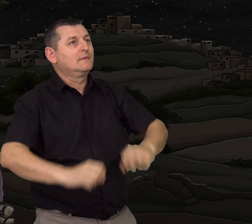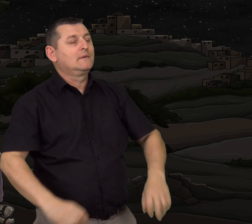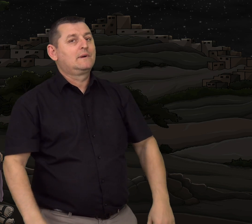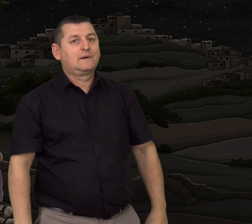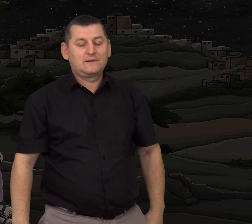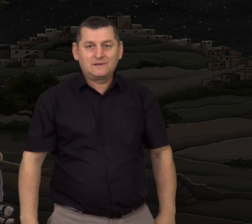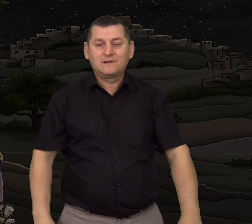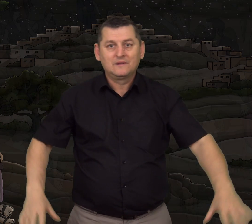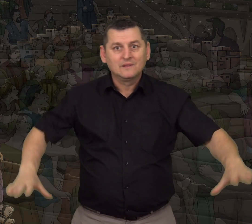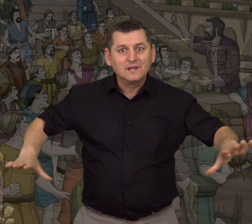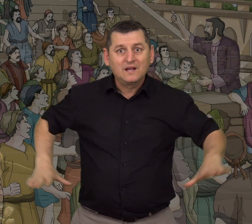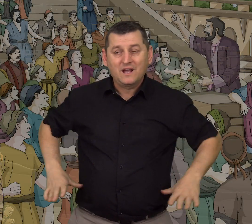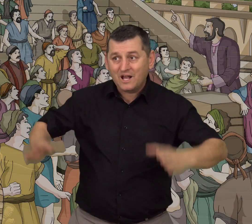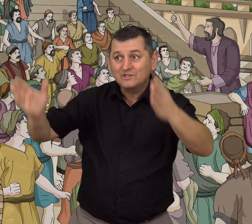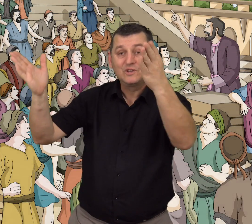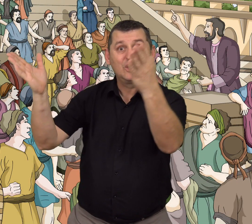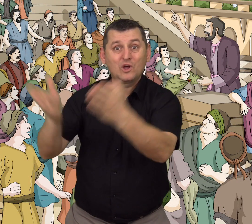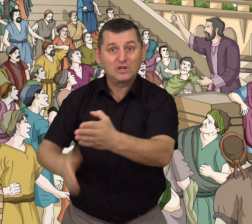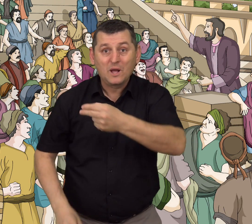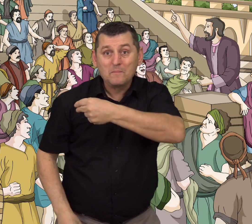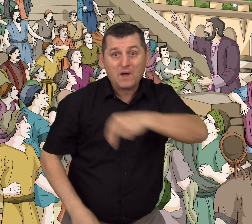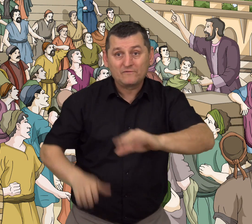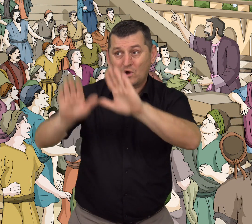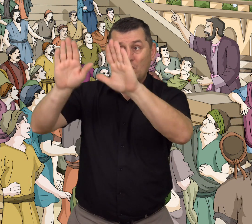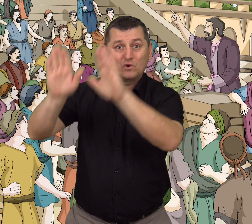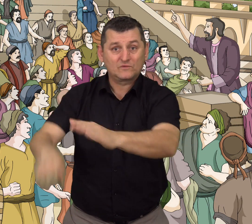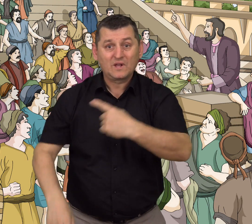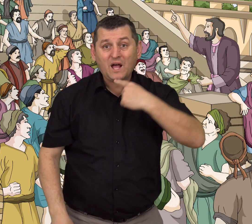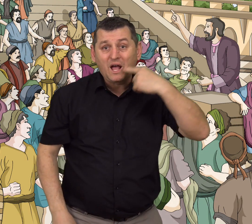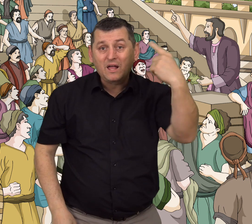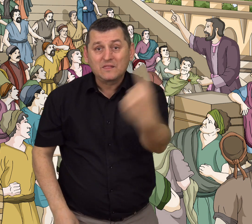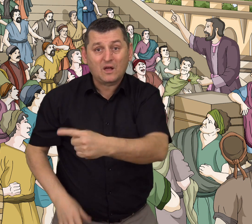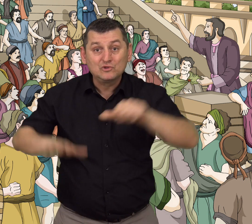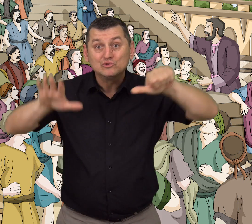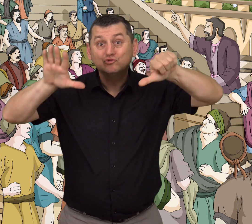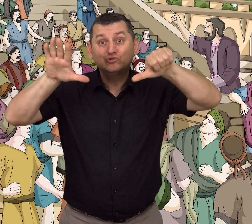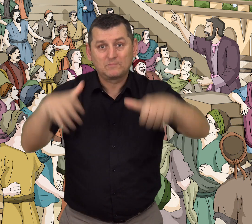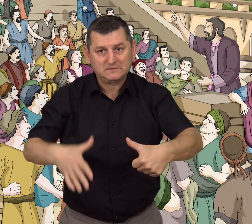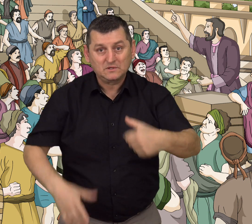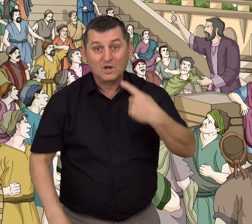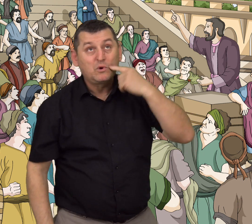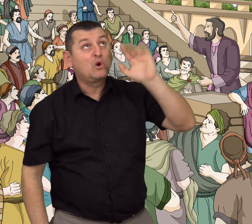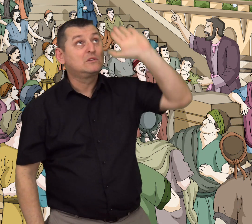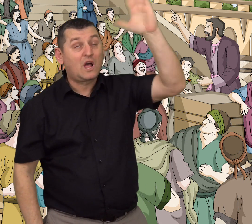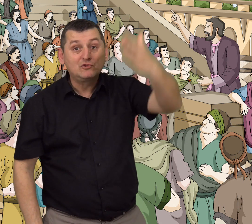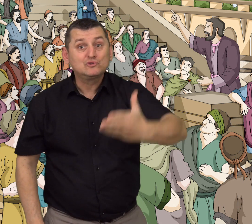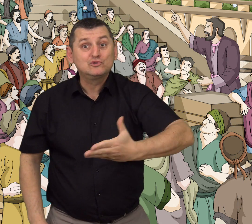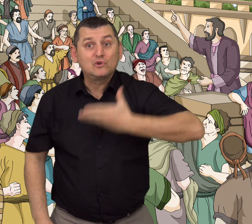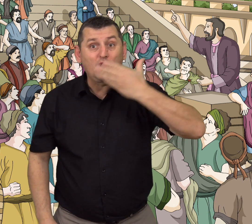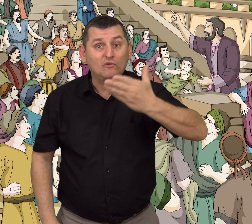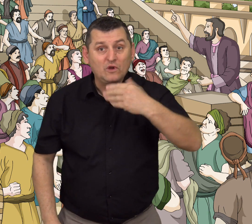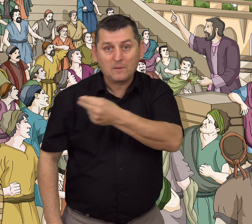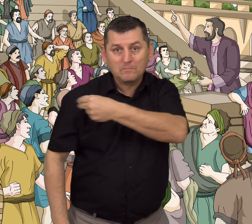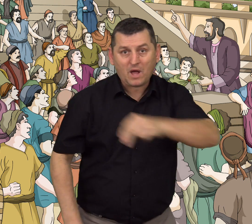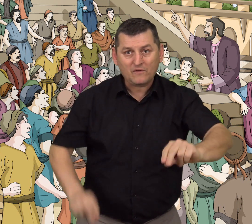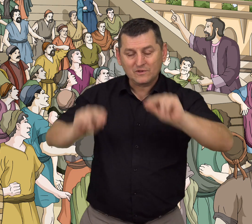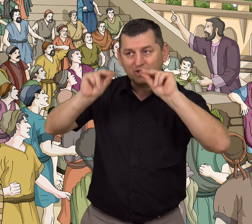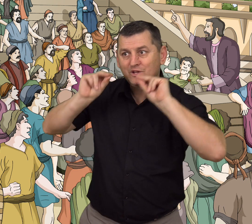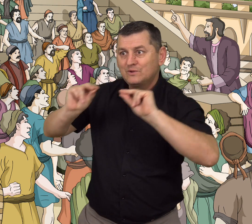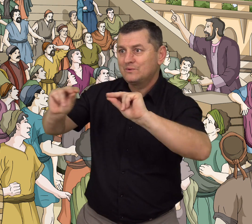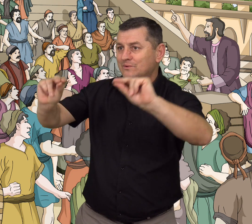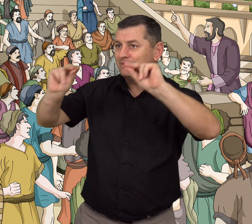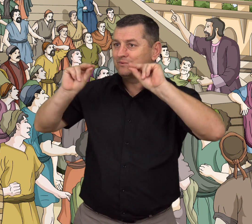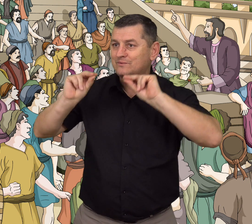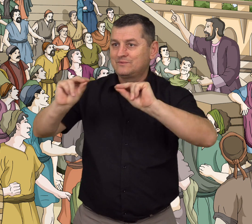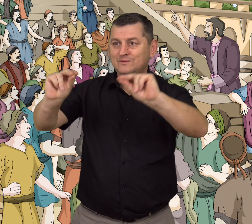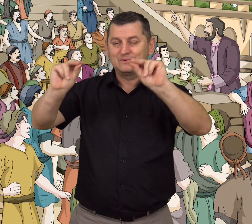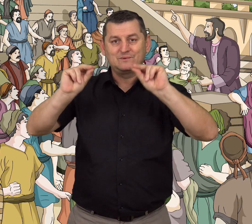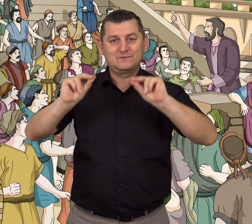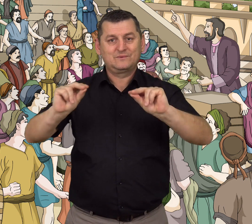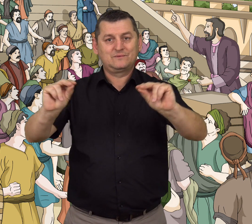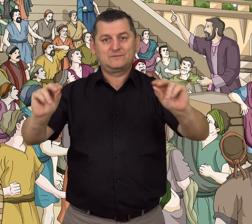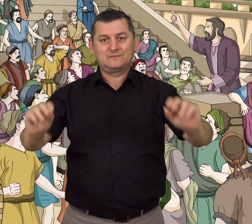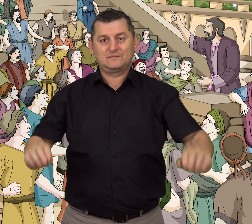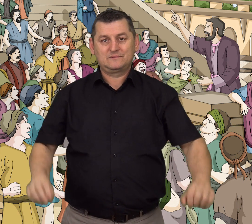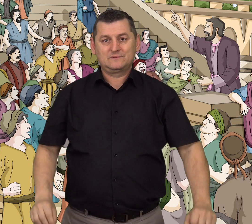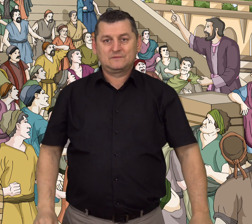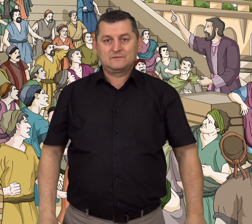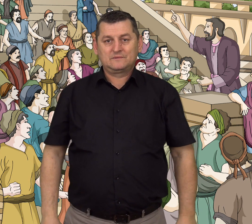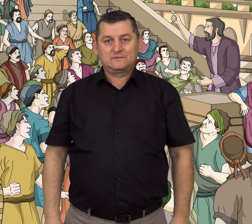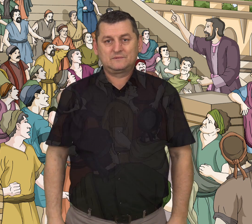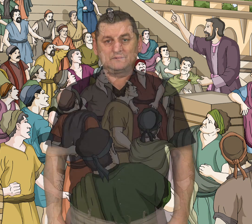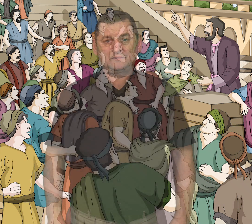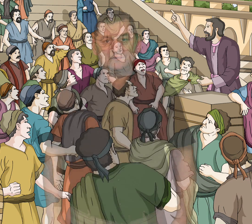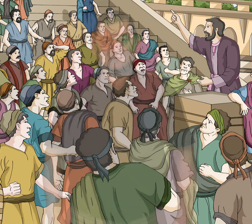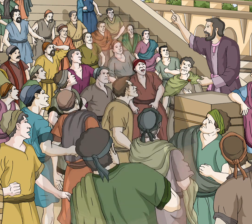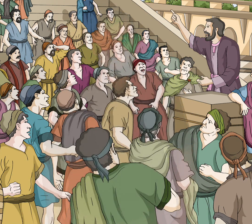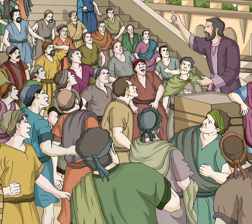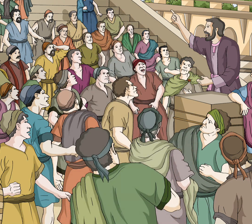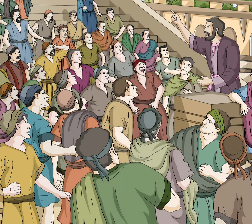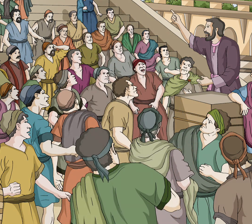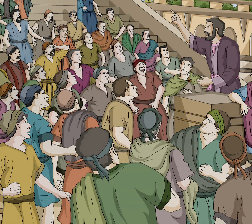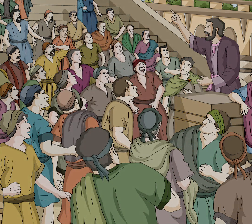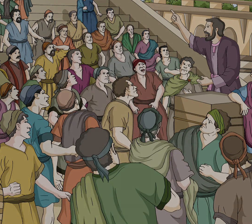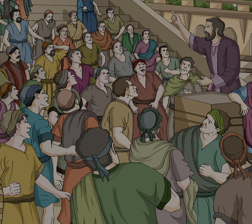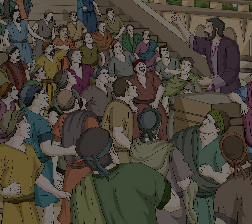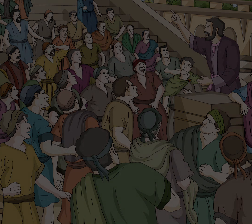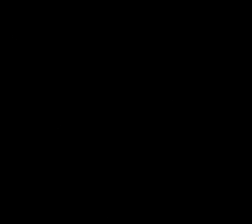So Paul stayed for a year and a half, teaching the word of God among the Corinthians.